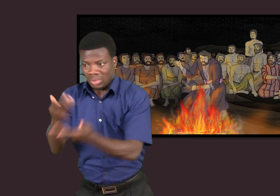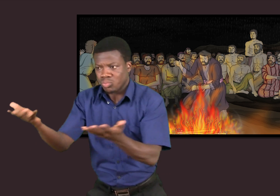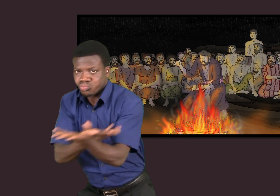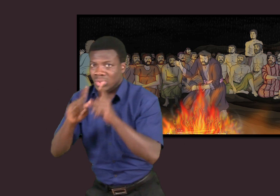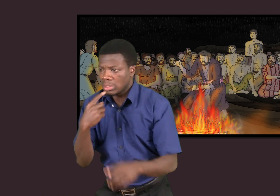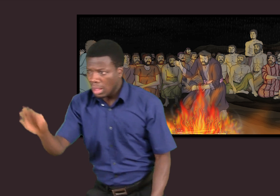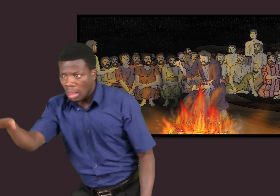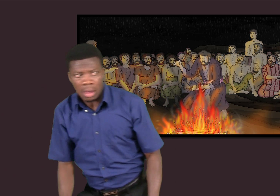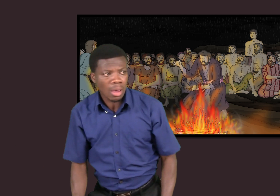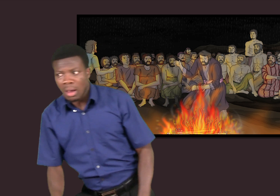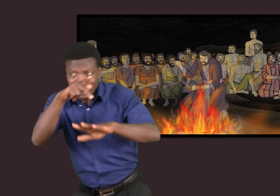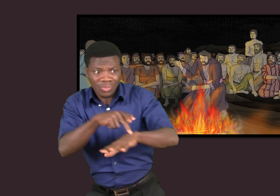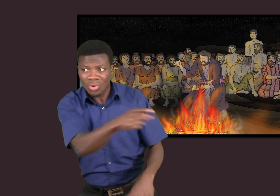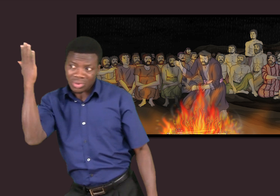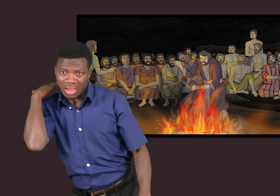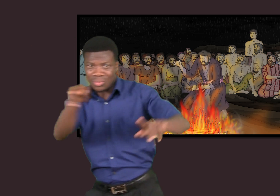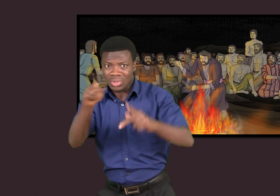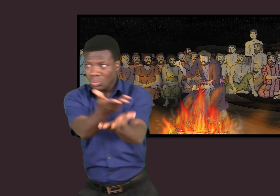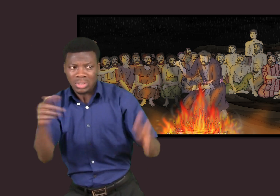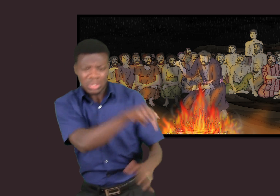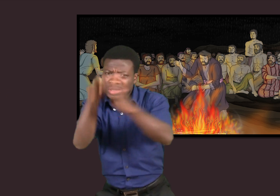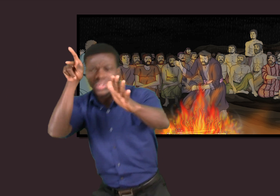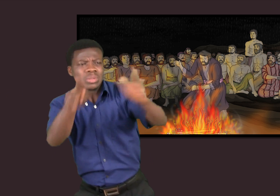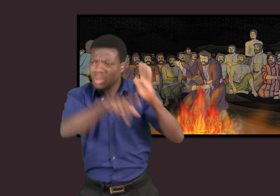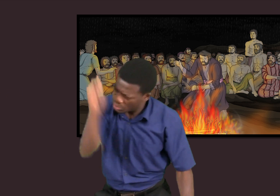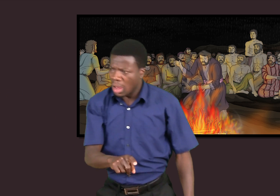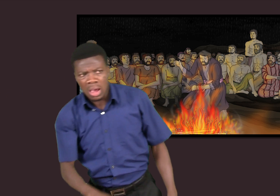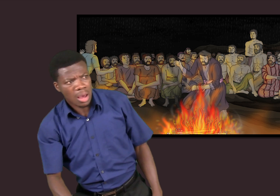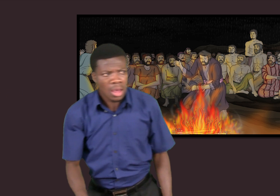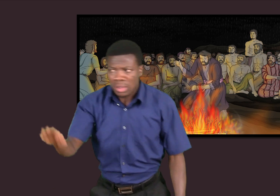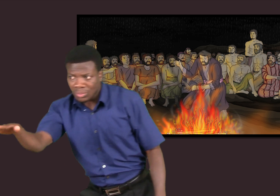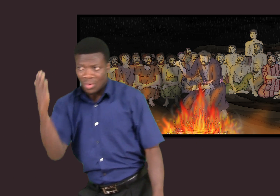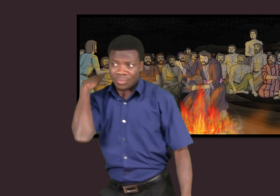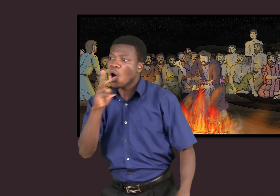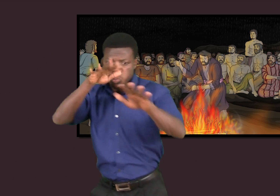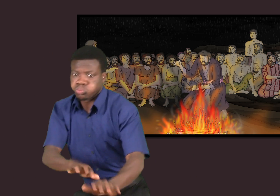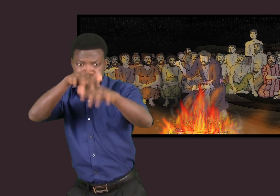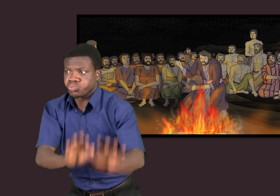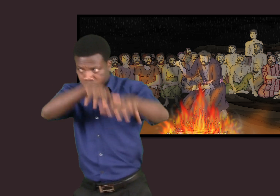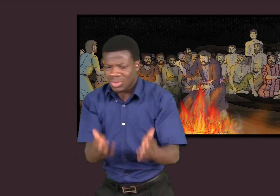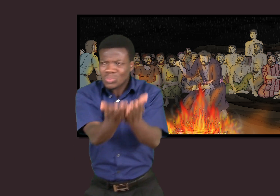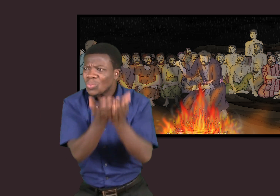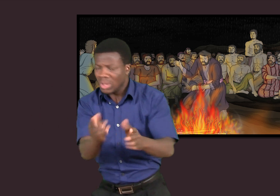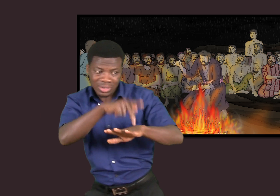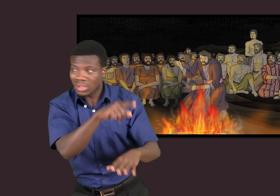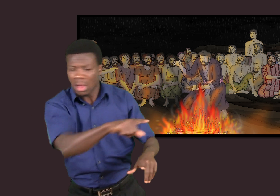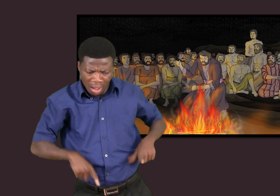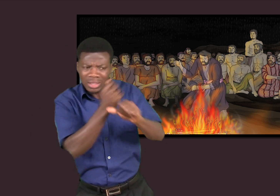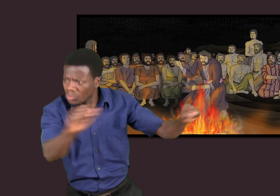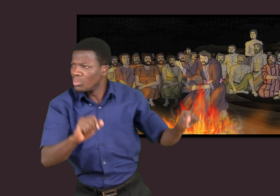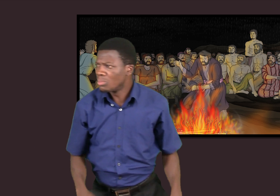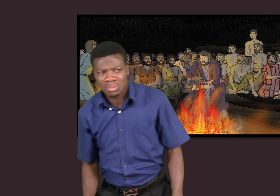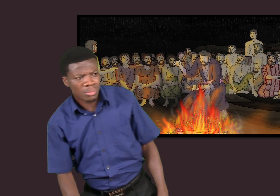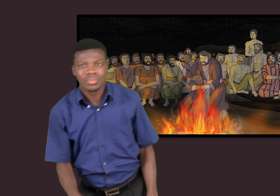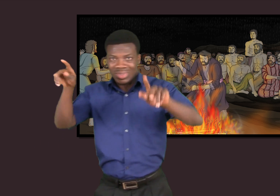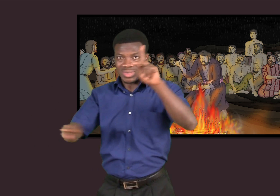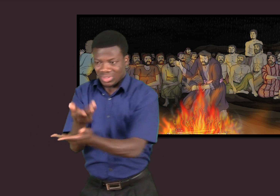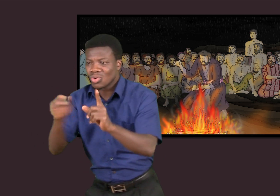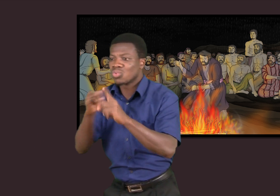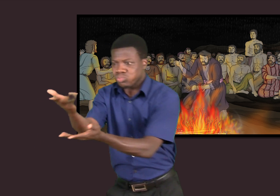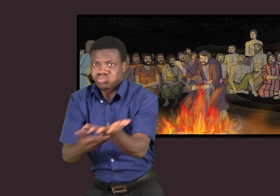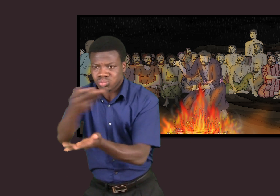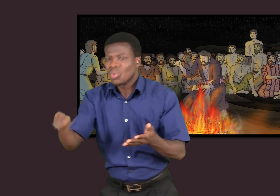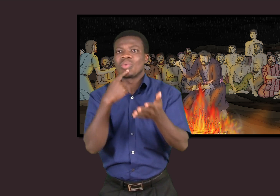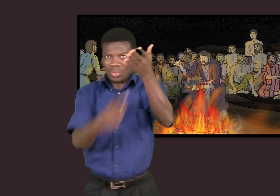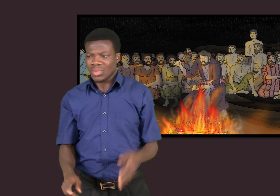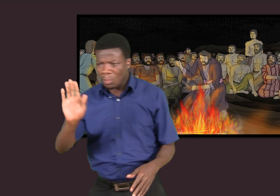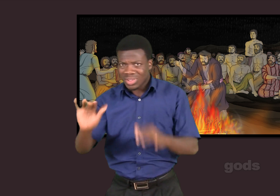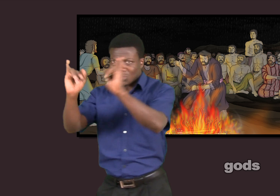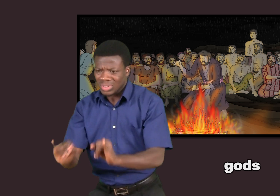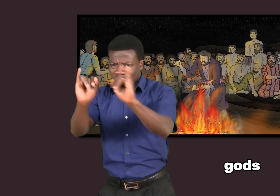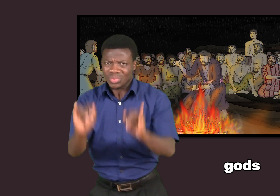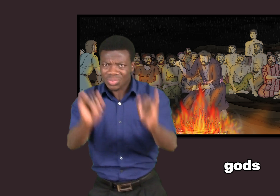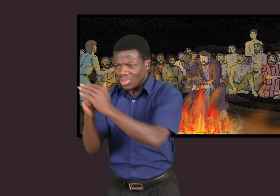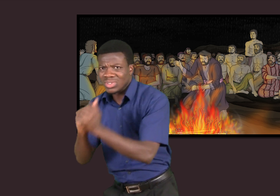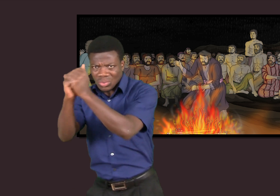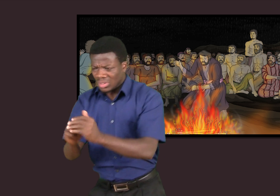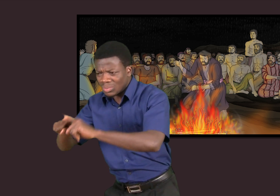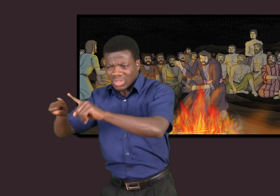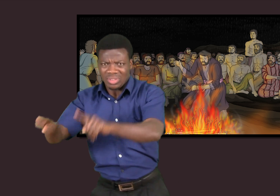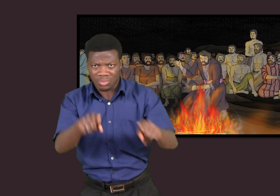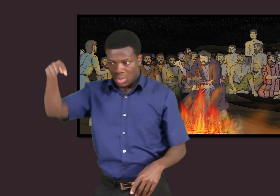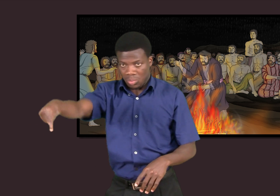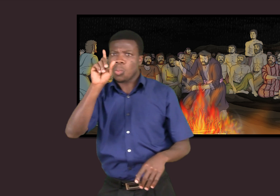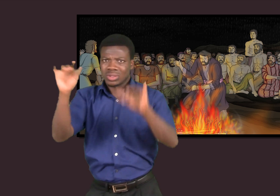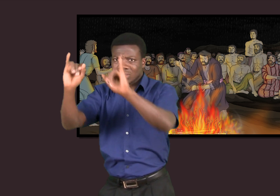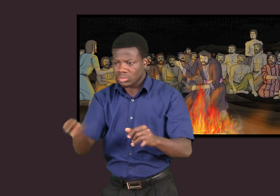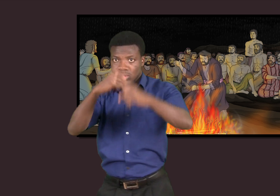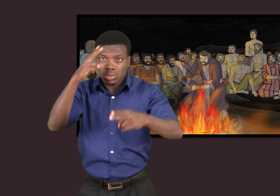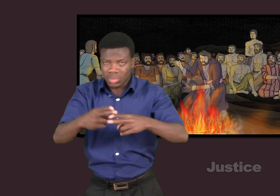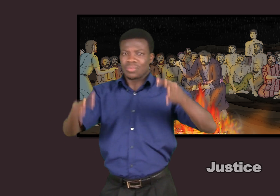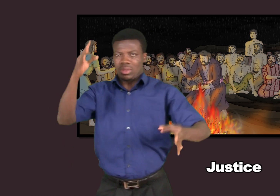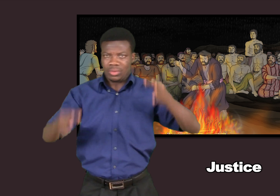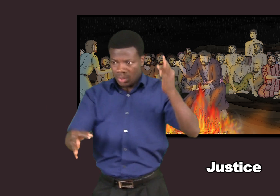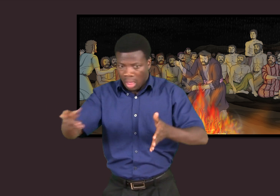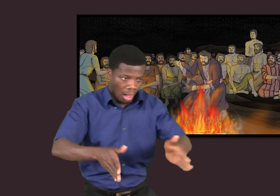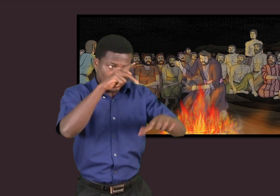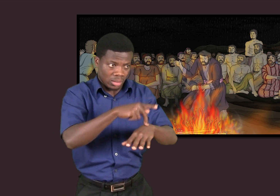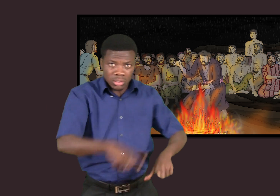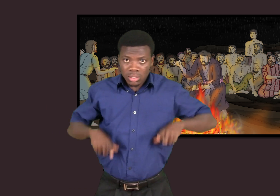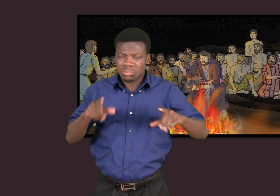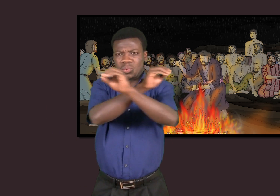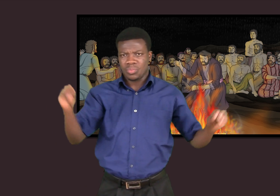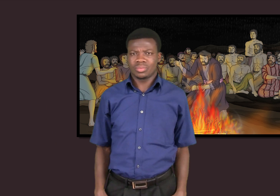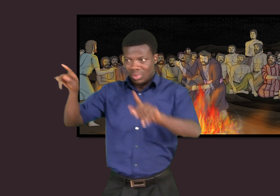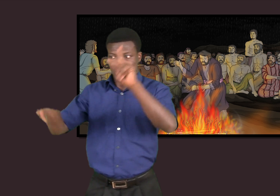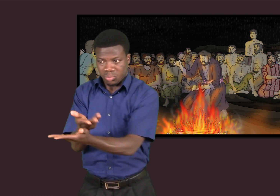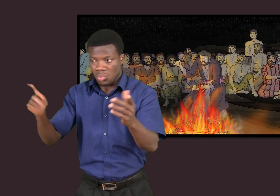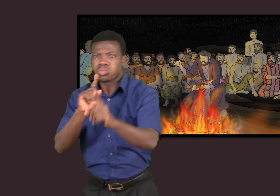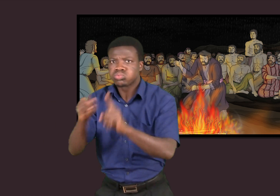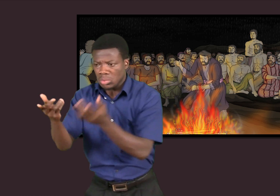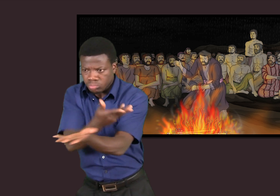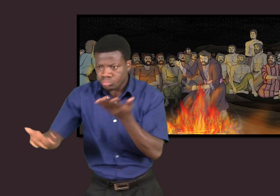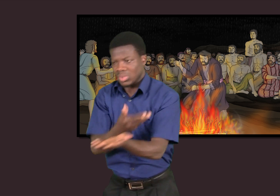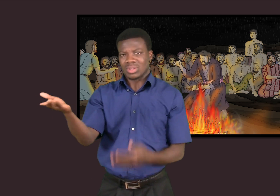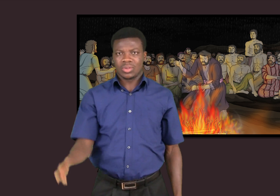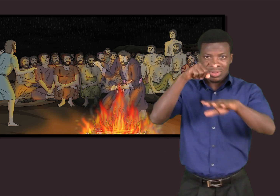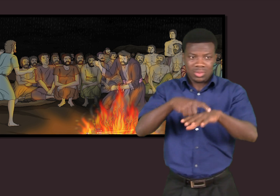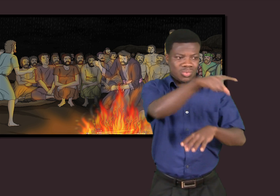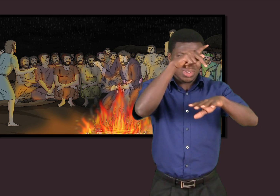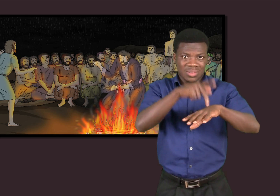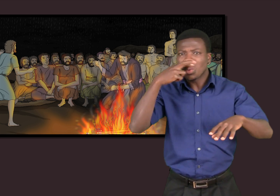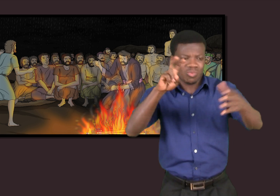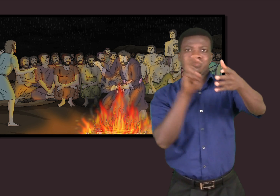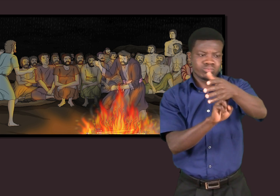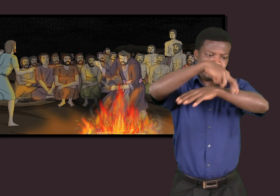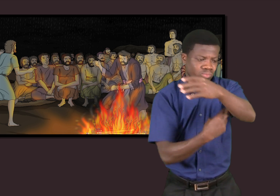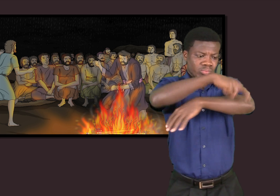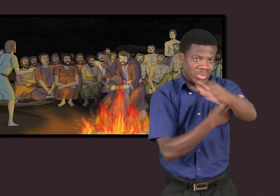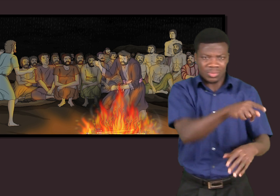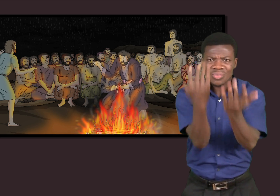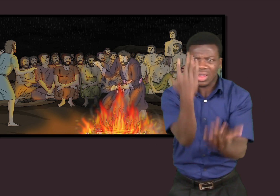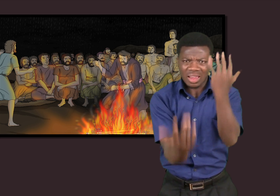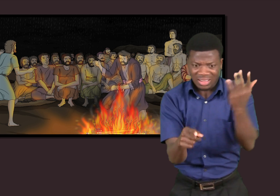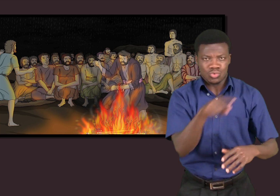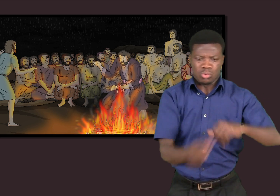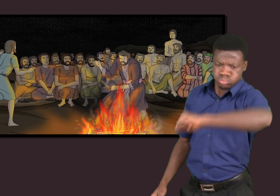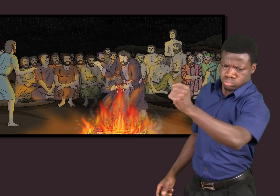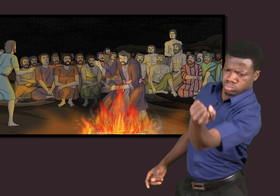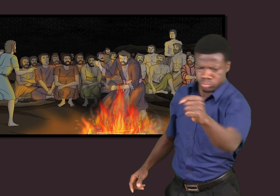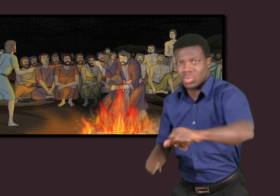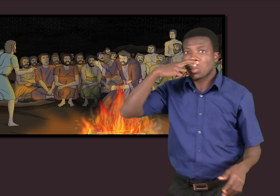When the islanders saw the creature hanging from his hand, they said to one another, “Surely this man is a murderer. Although he was saved from the sea, Justice has not allowed him to live.”